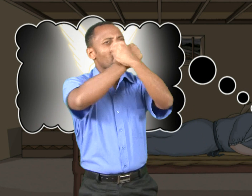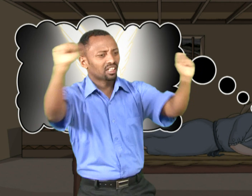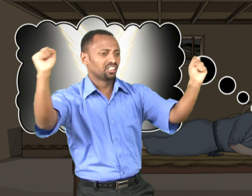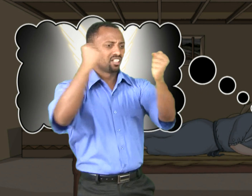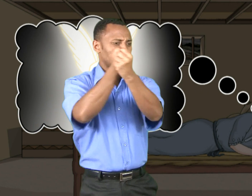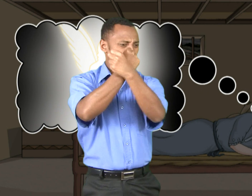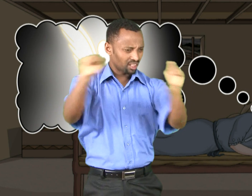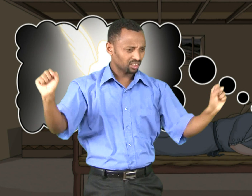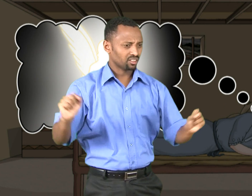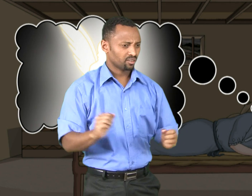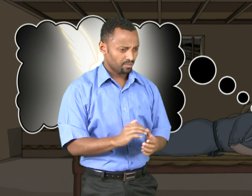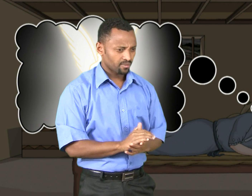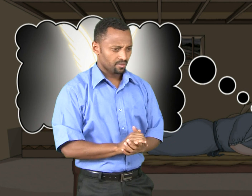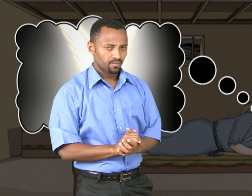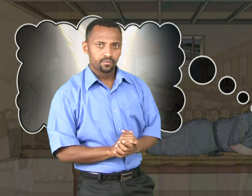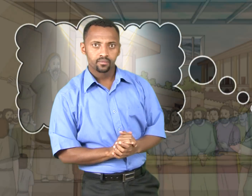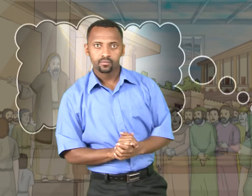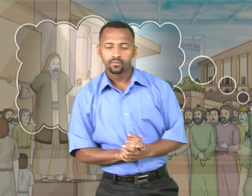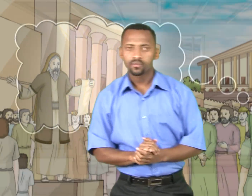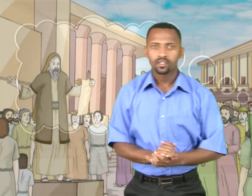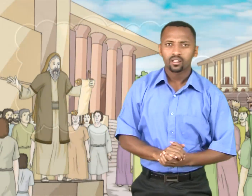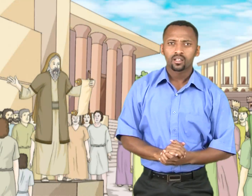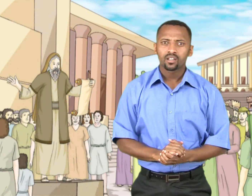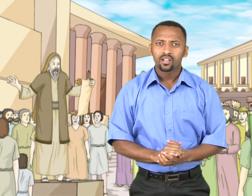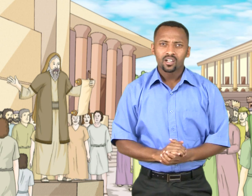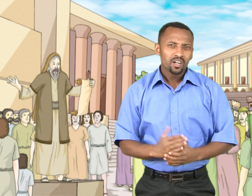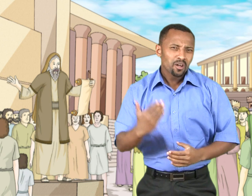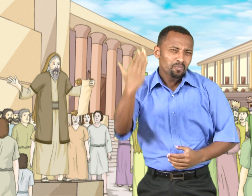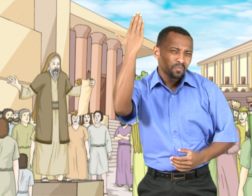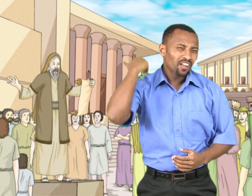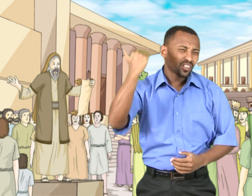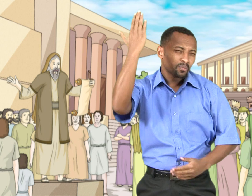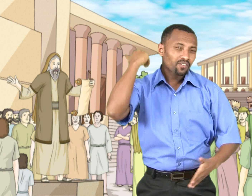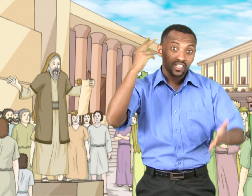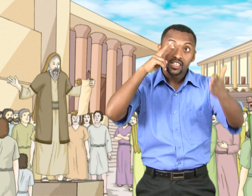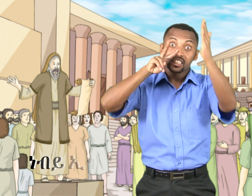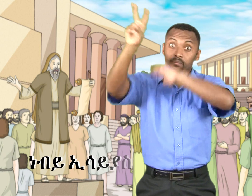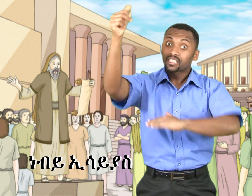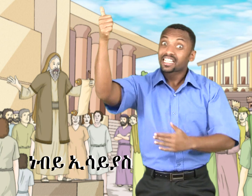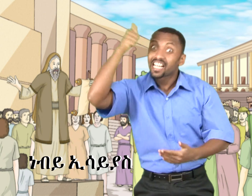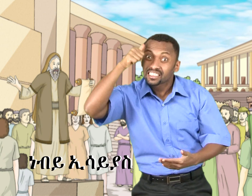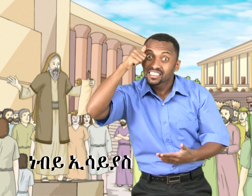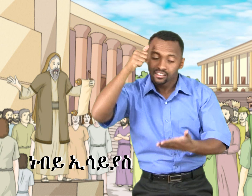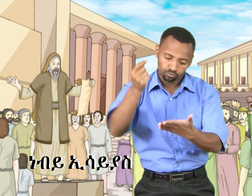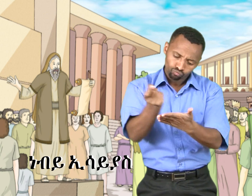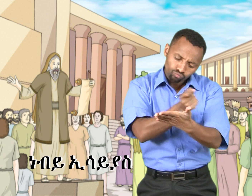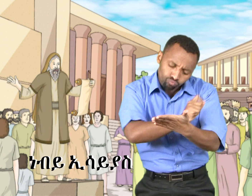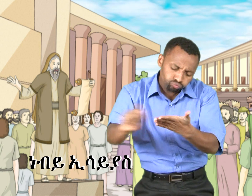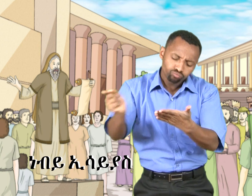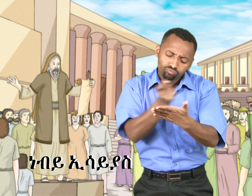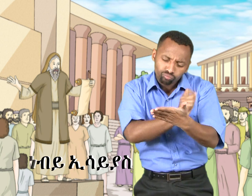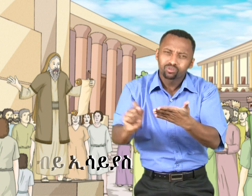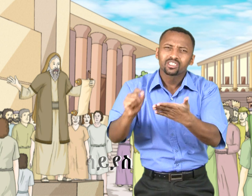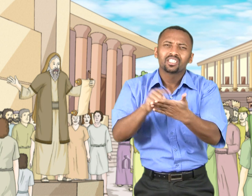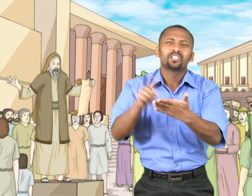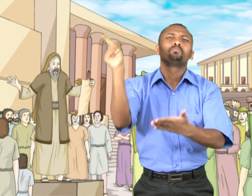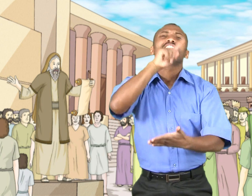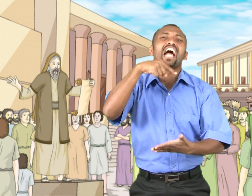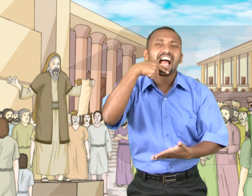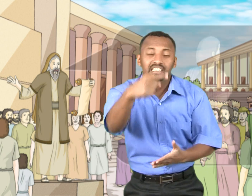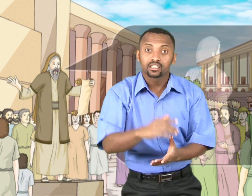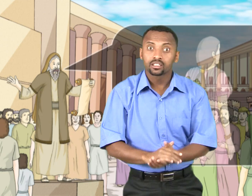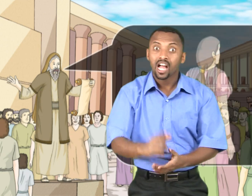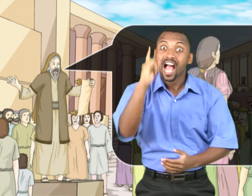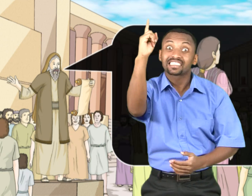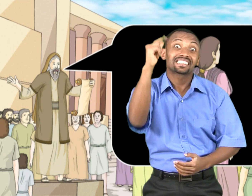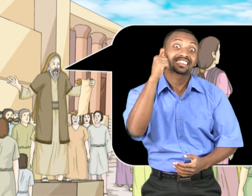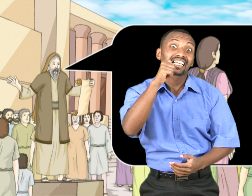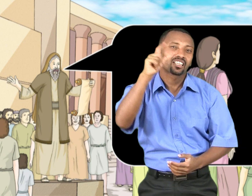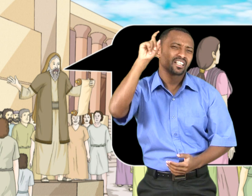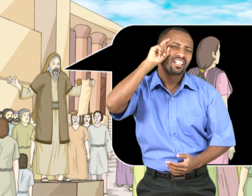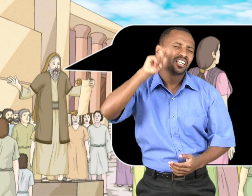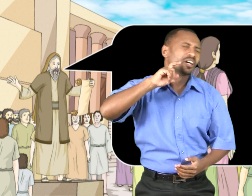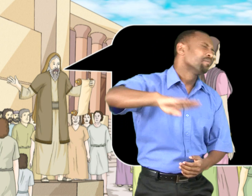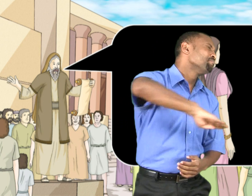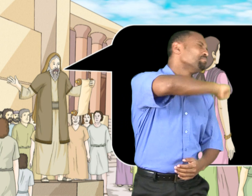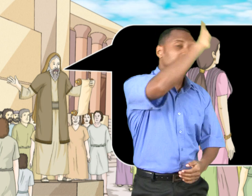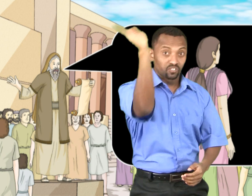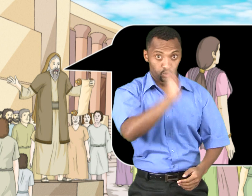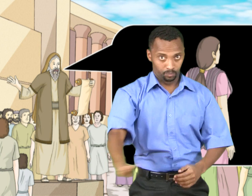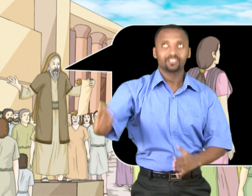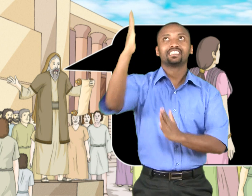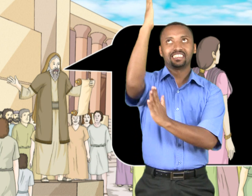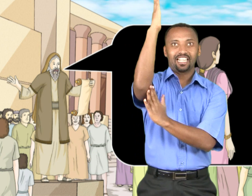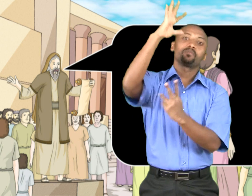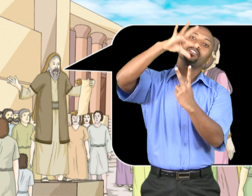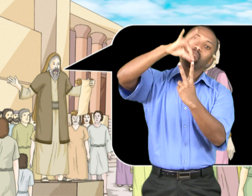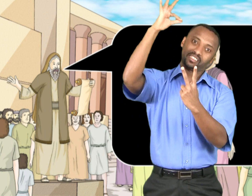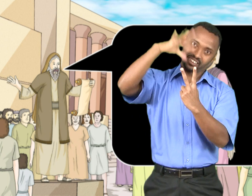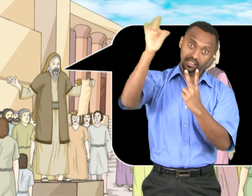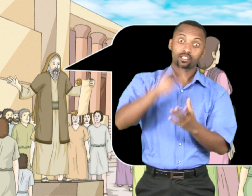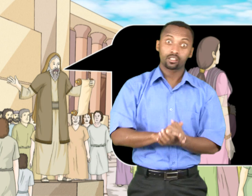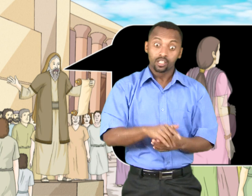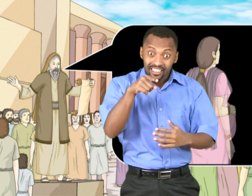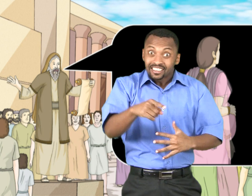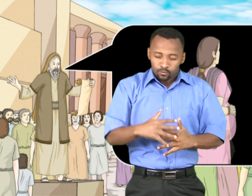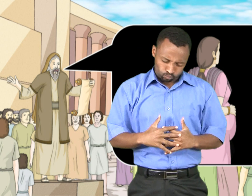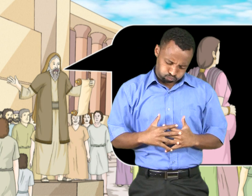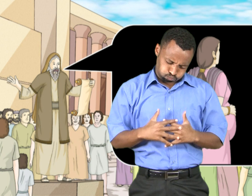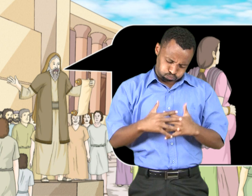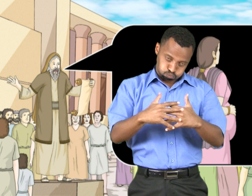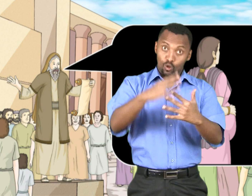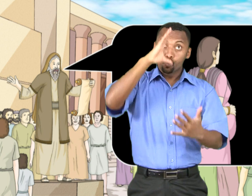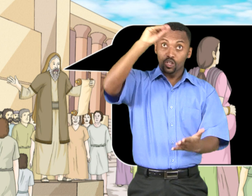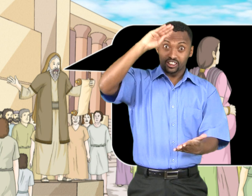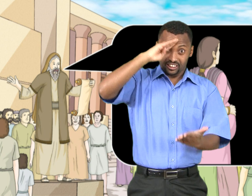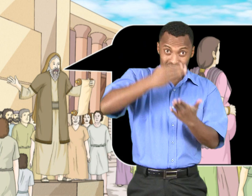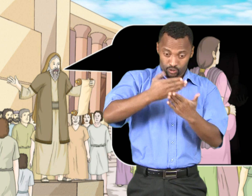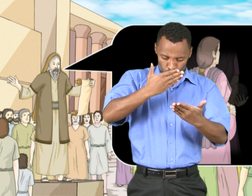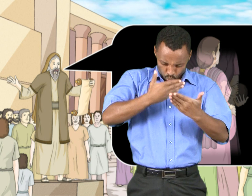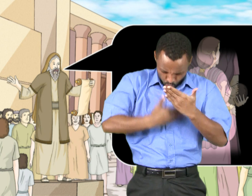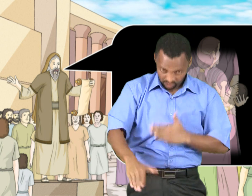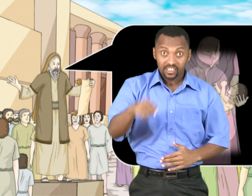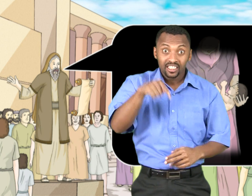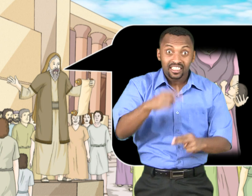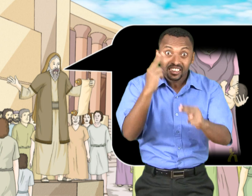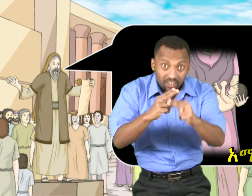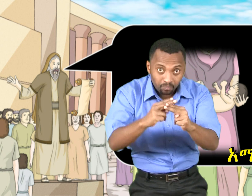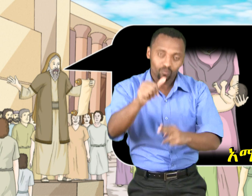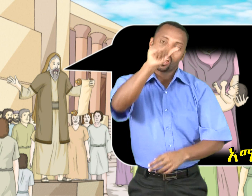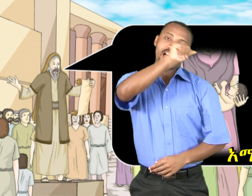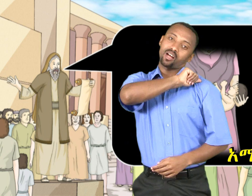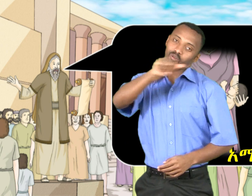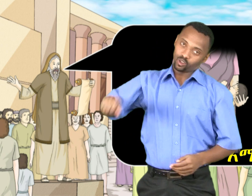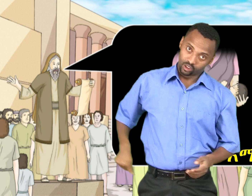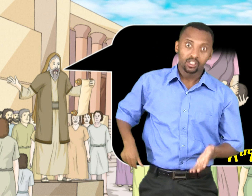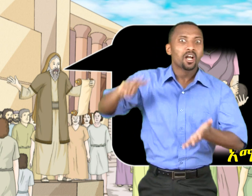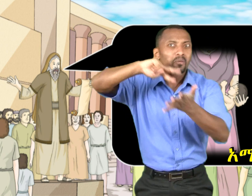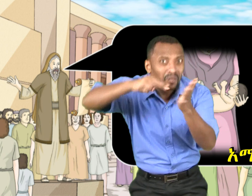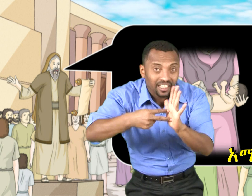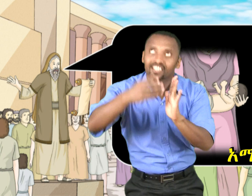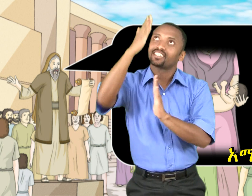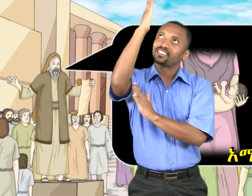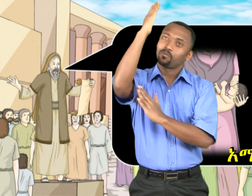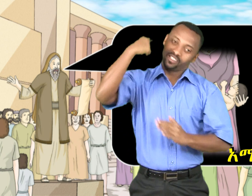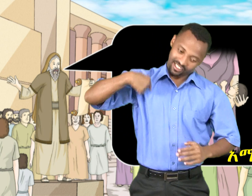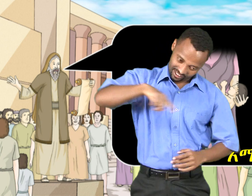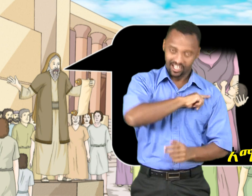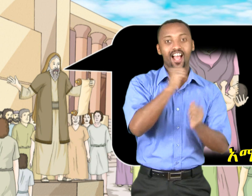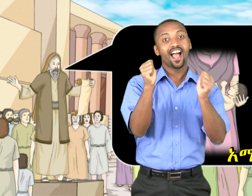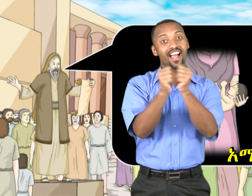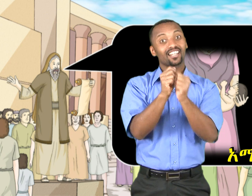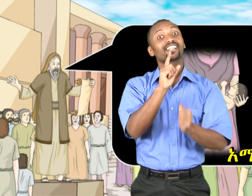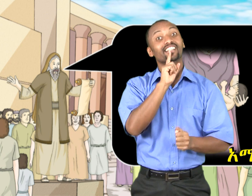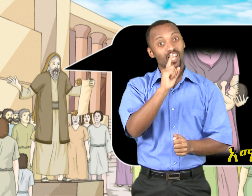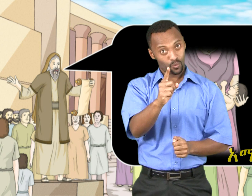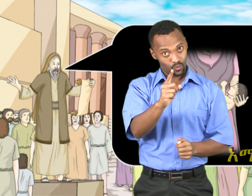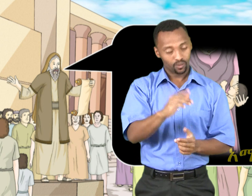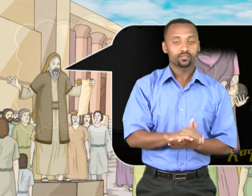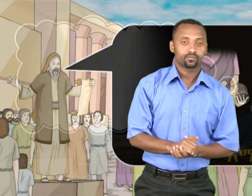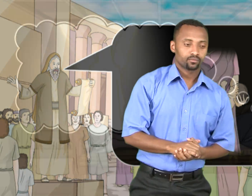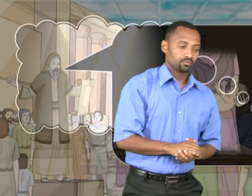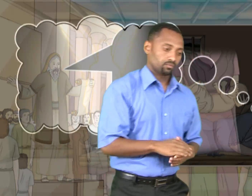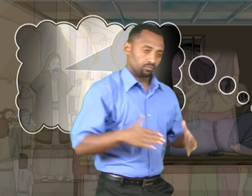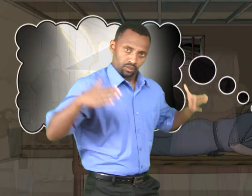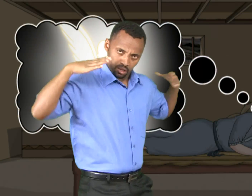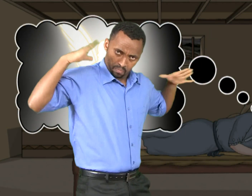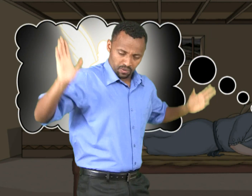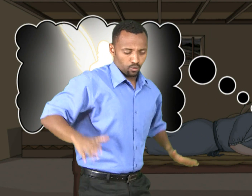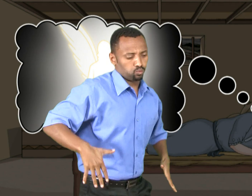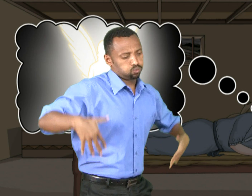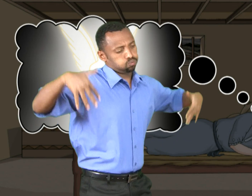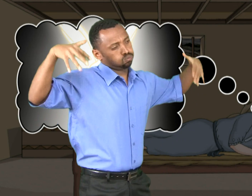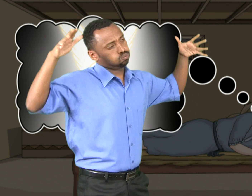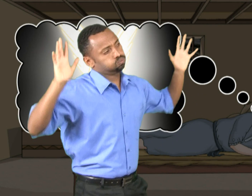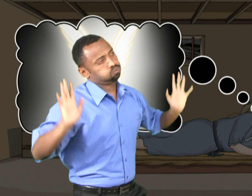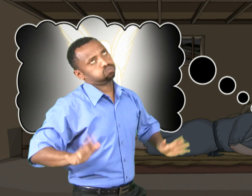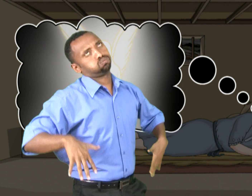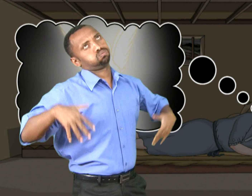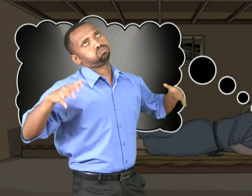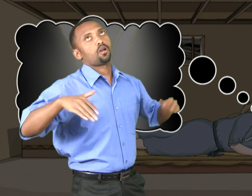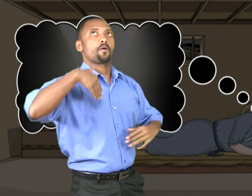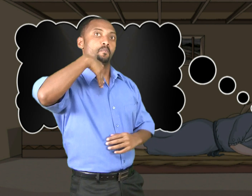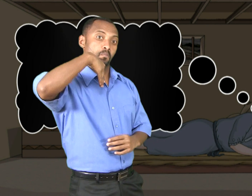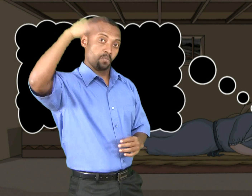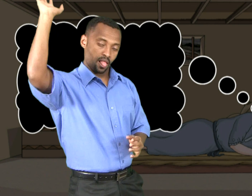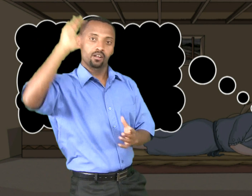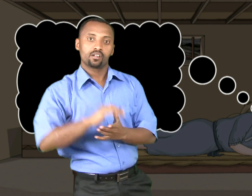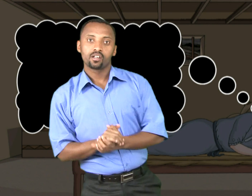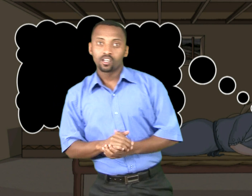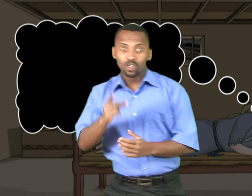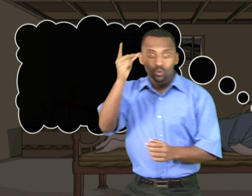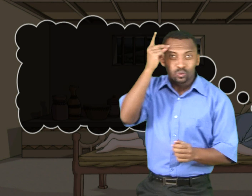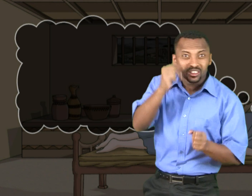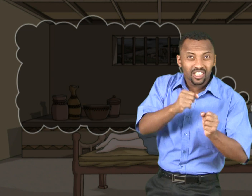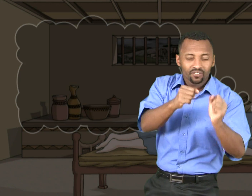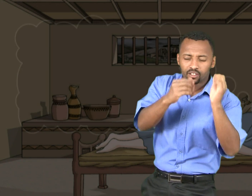All this took place to fulfill what the Lord had said through the prophet: “Behold, the virgin will be with child and will give birth to a son, and they will call Him Immanuel” (which means, “God with us”).